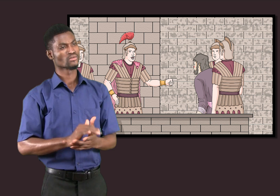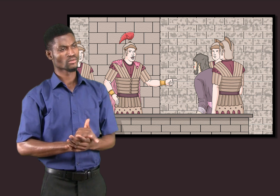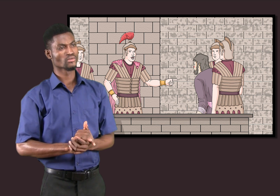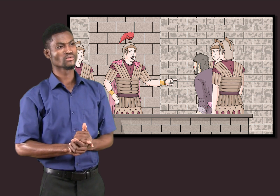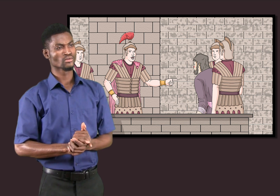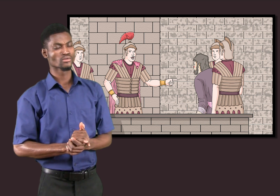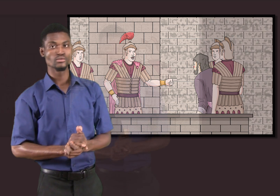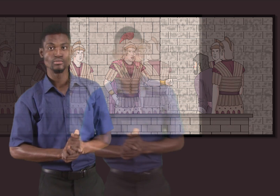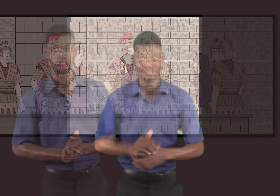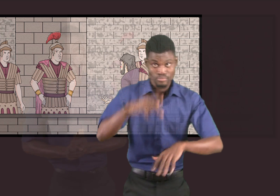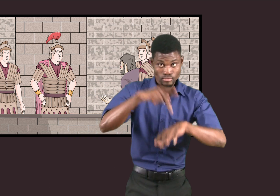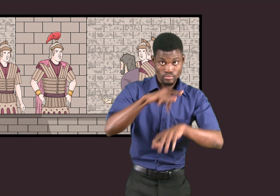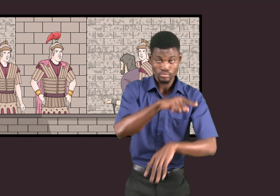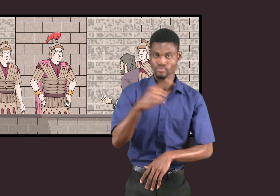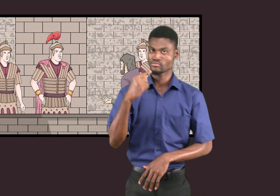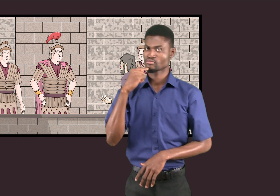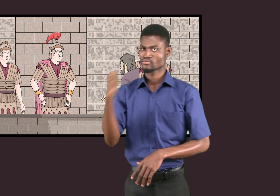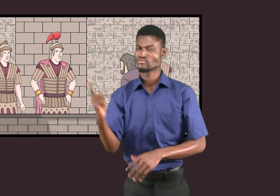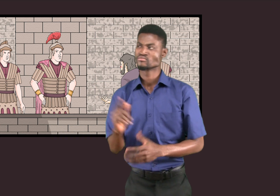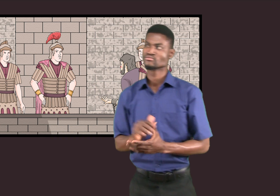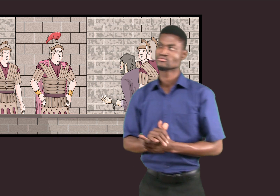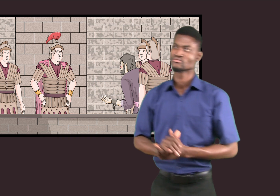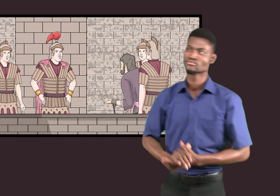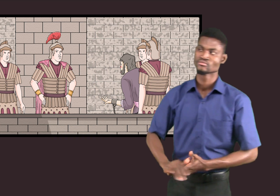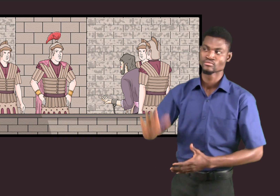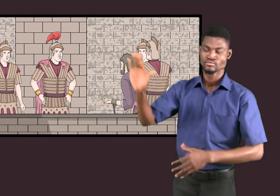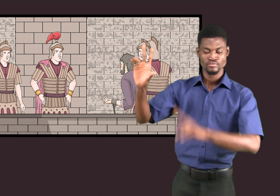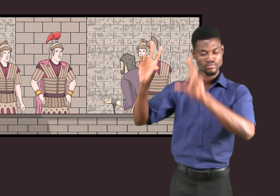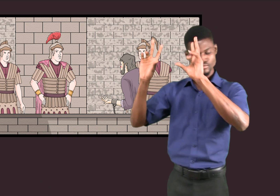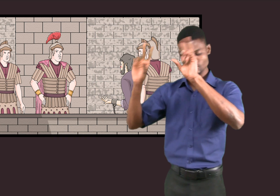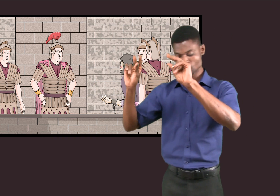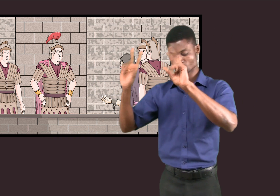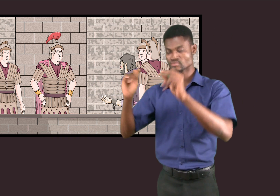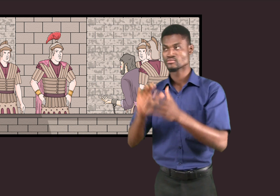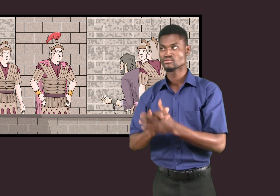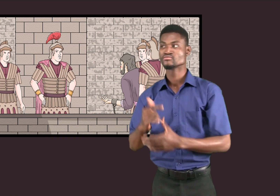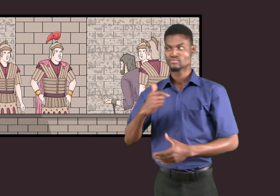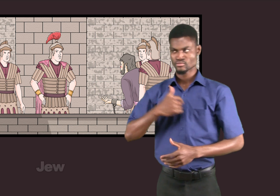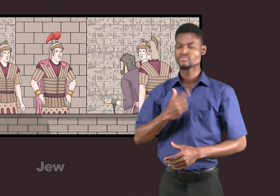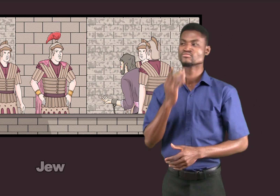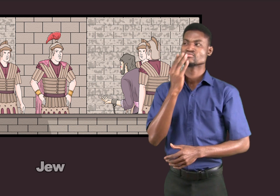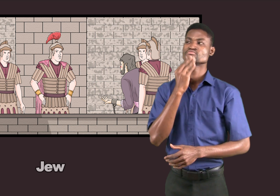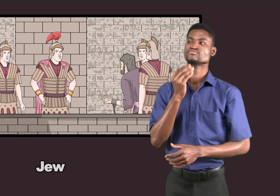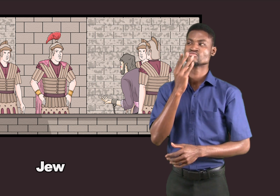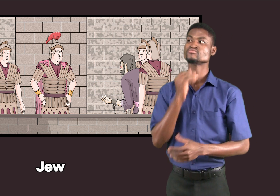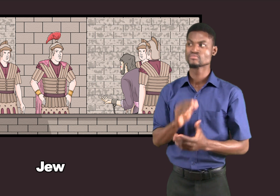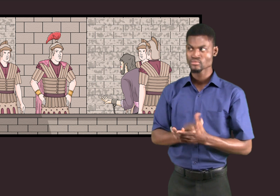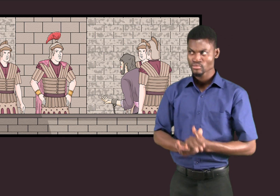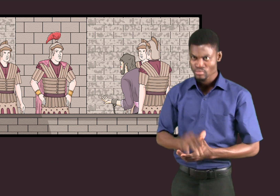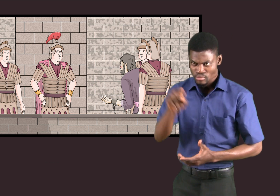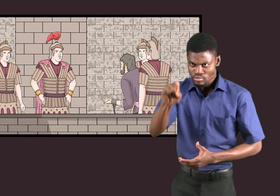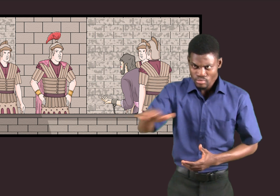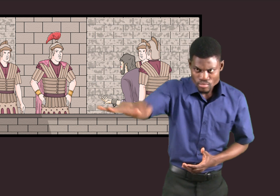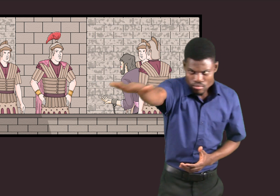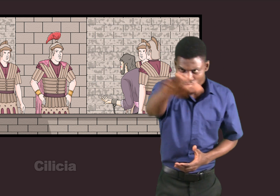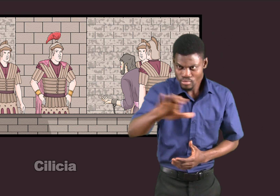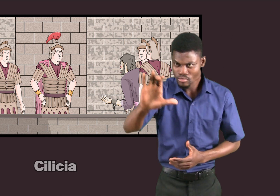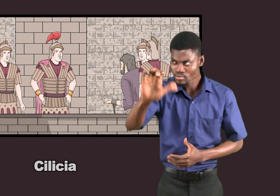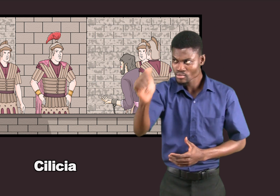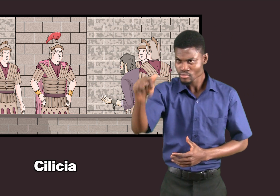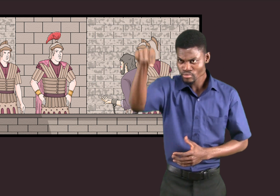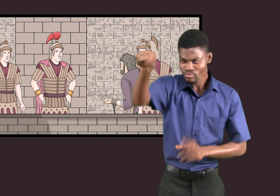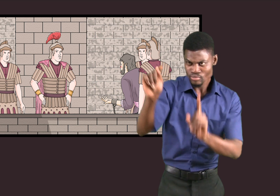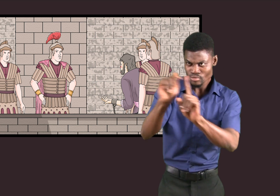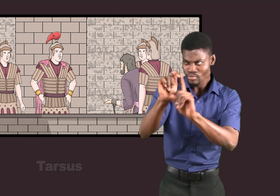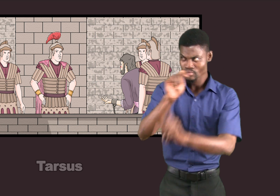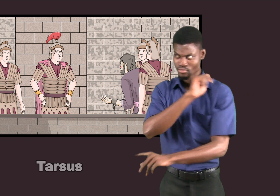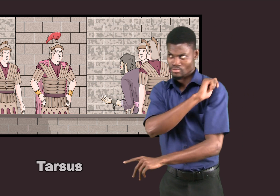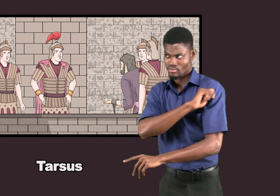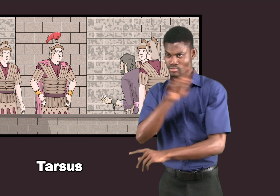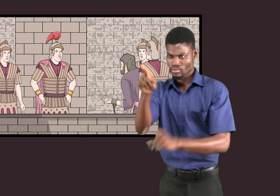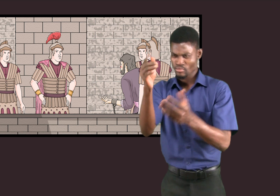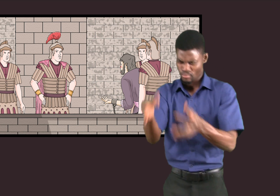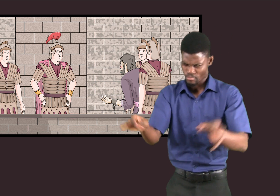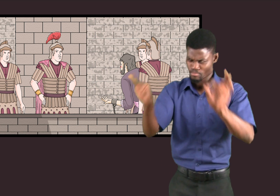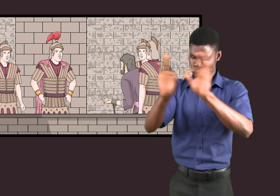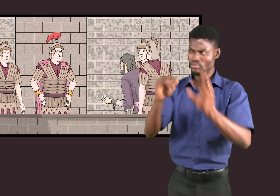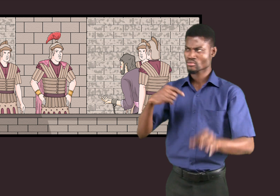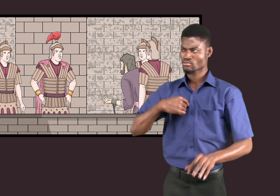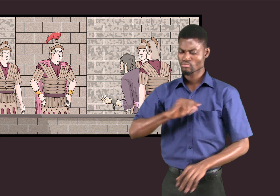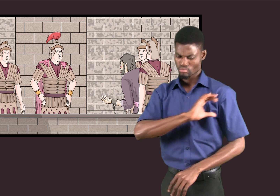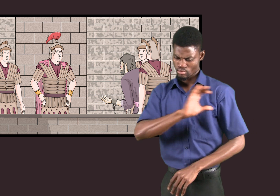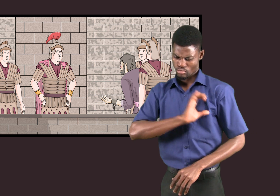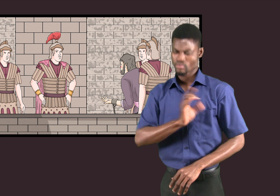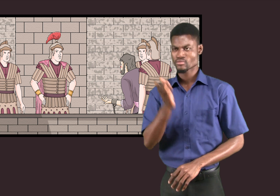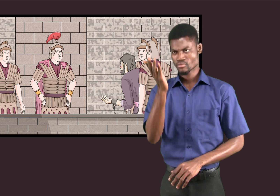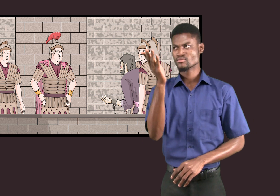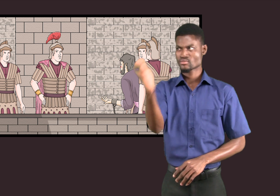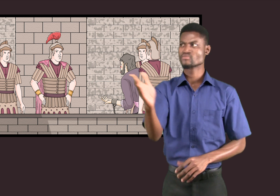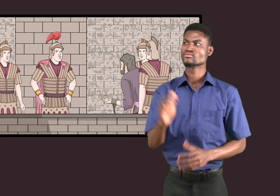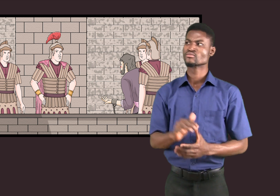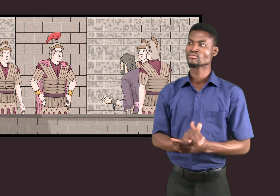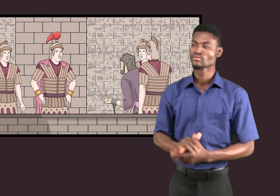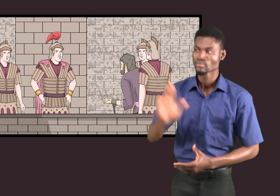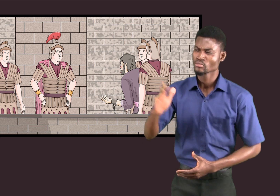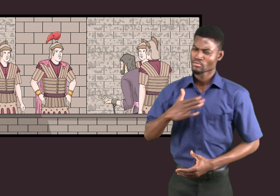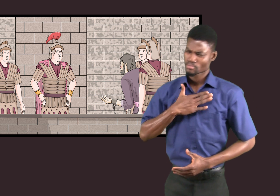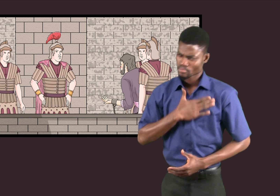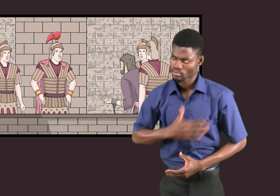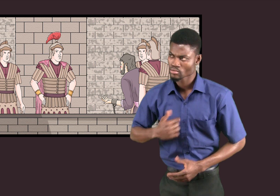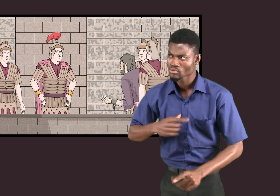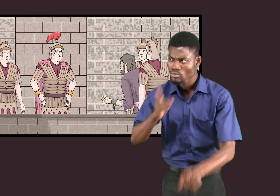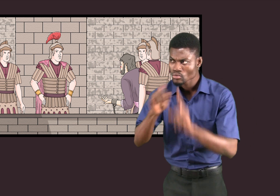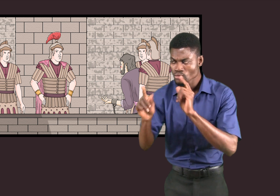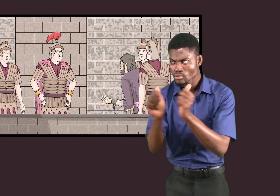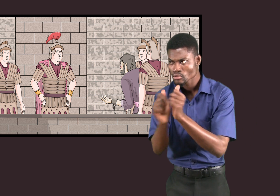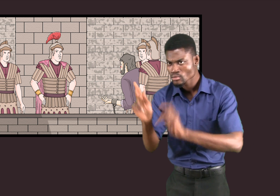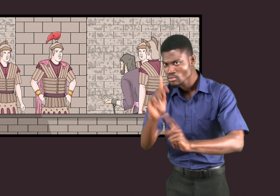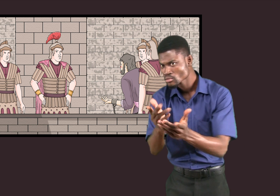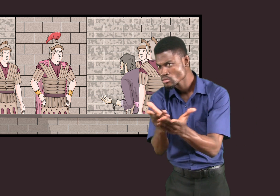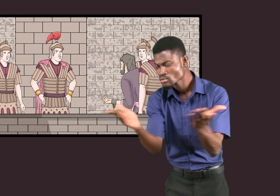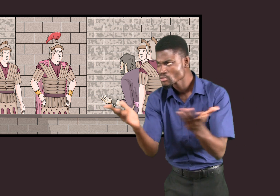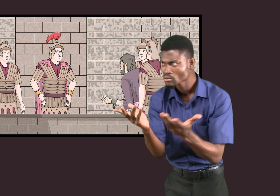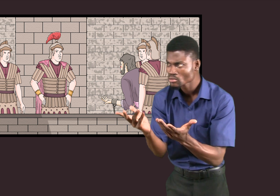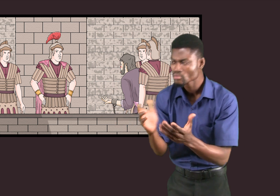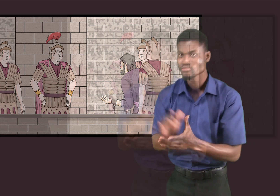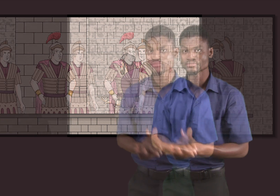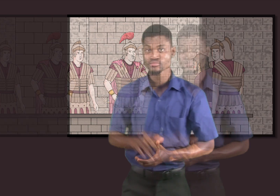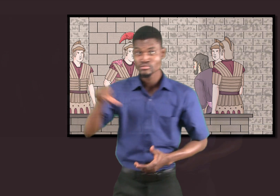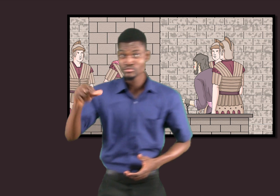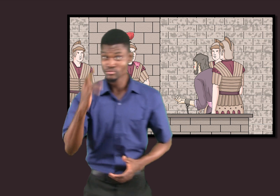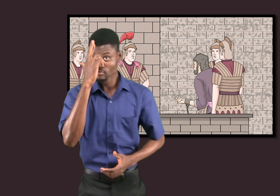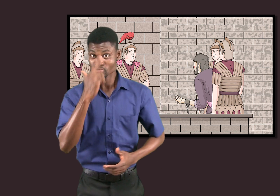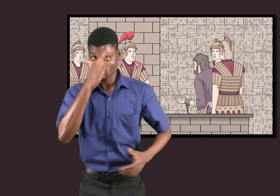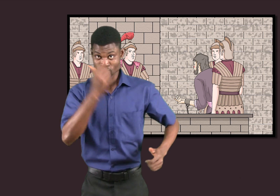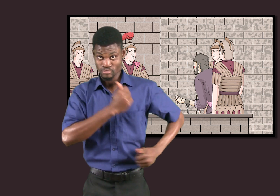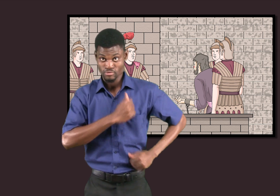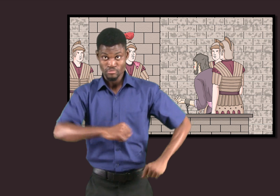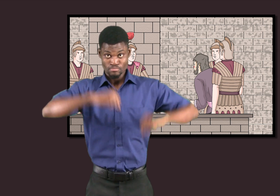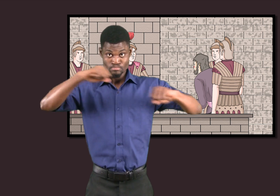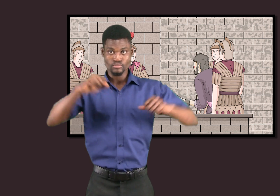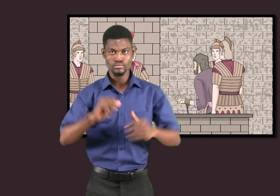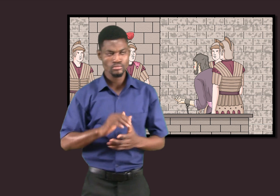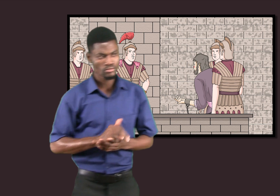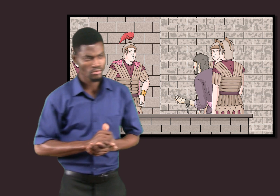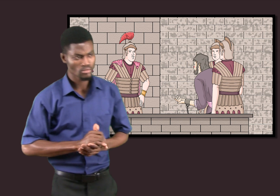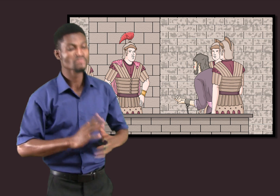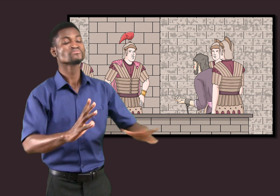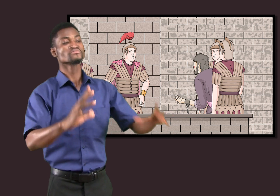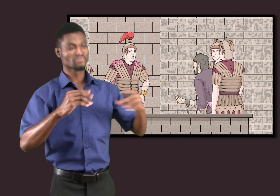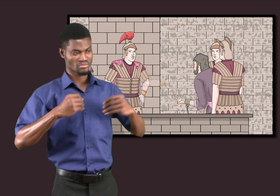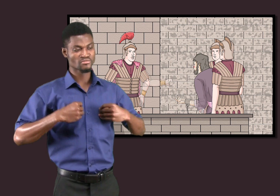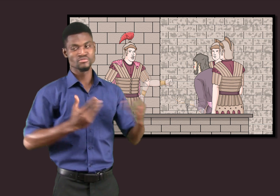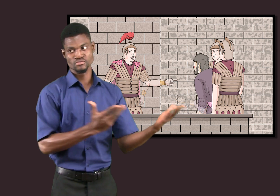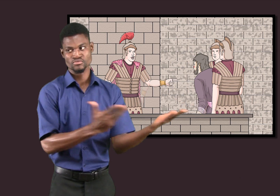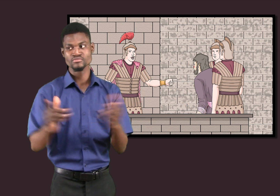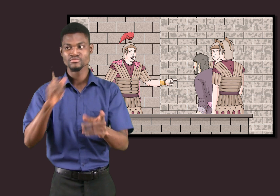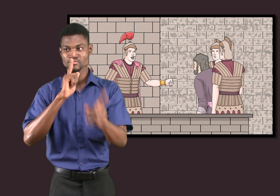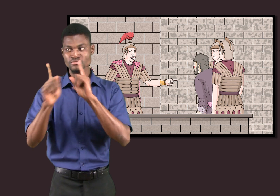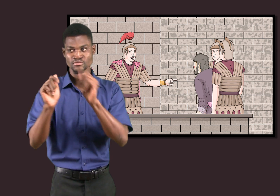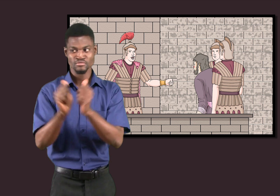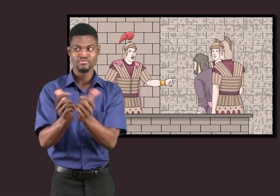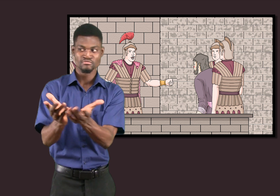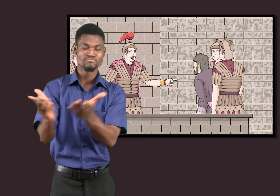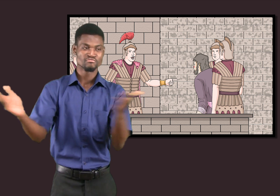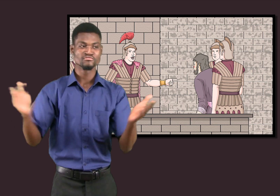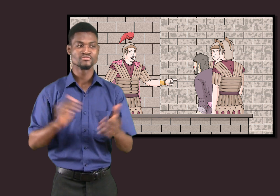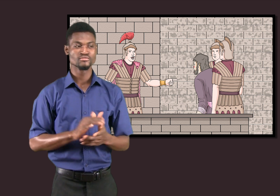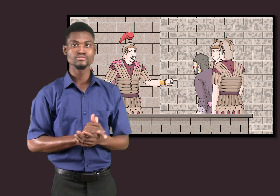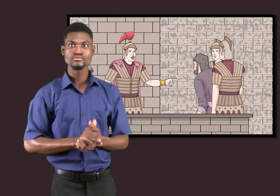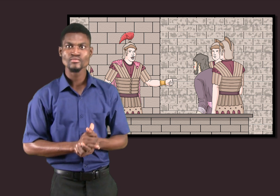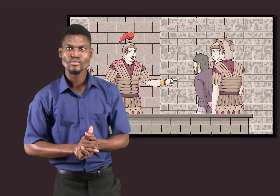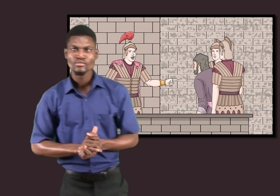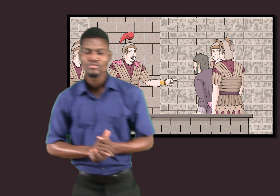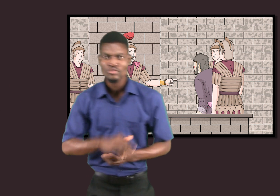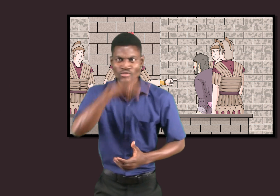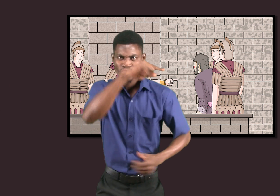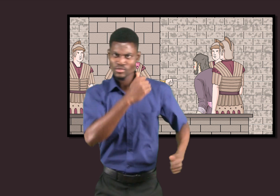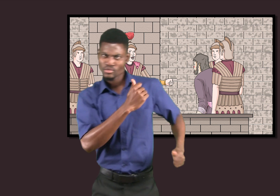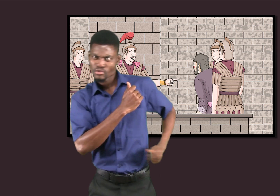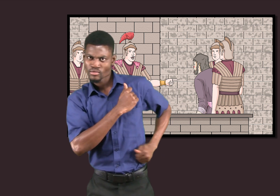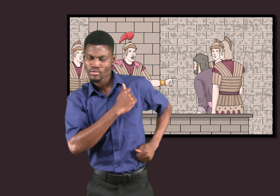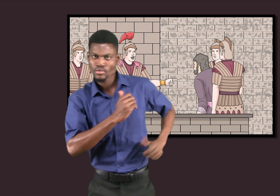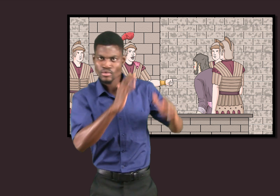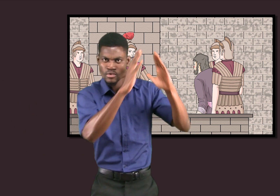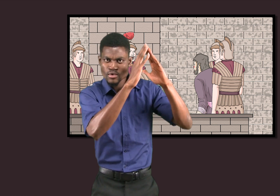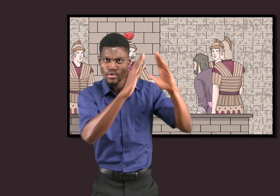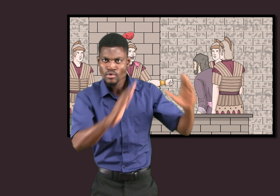But Paul answered, “I am a Jew from Tarsus in Cilicia, a citizen of no ordinary city.